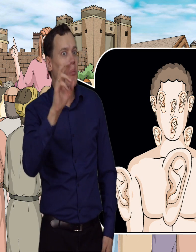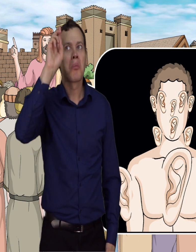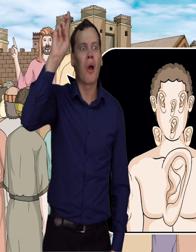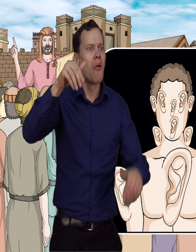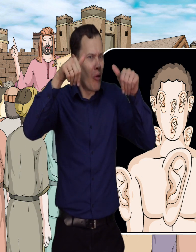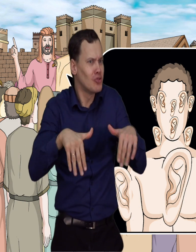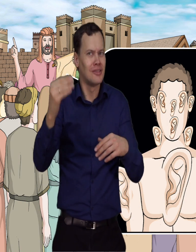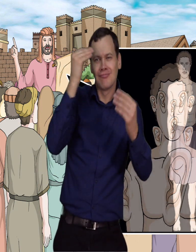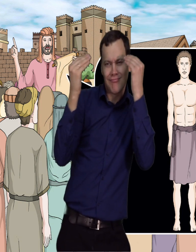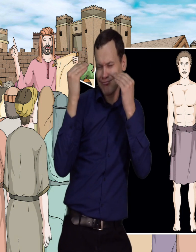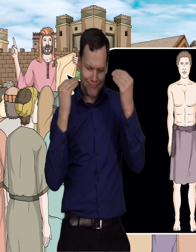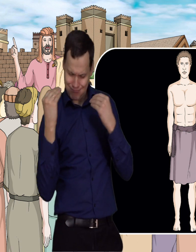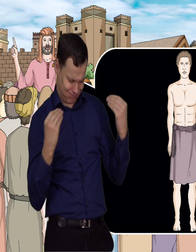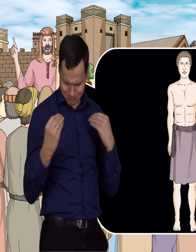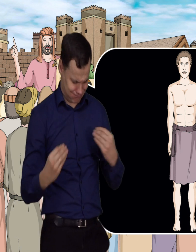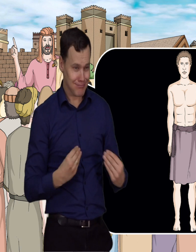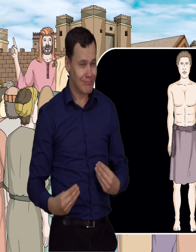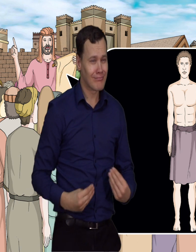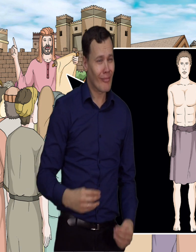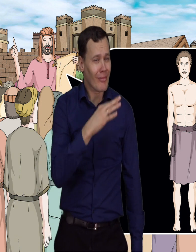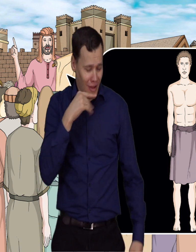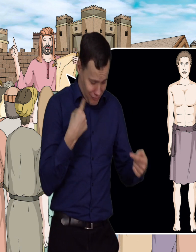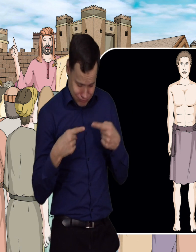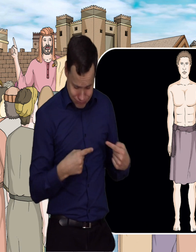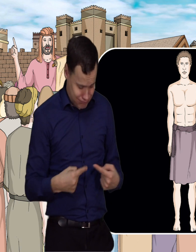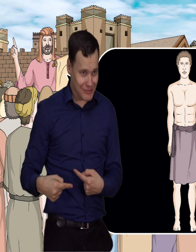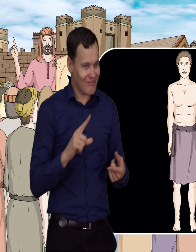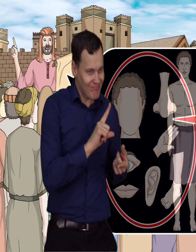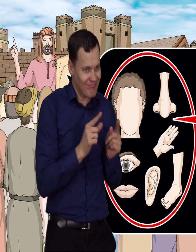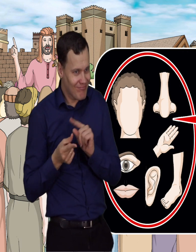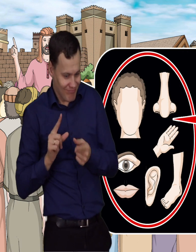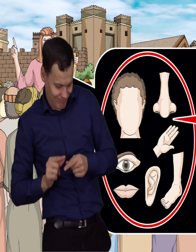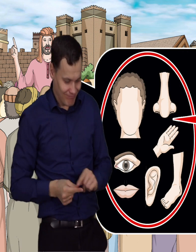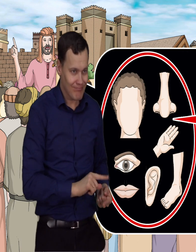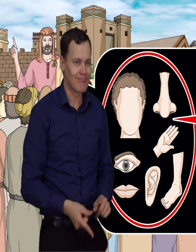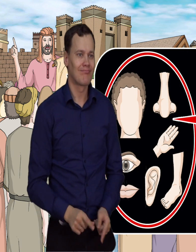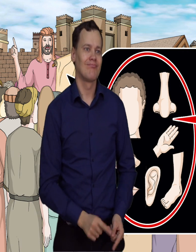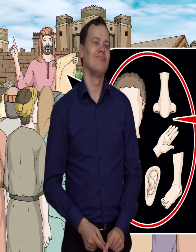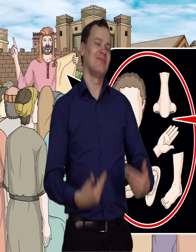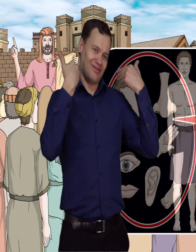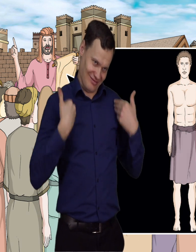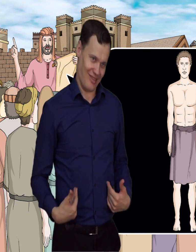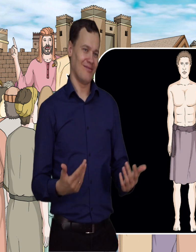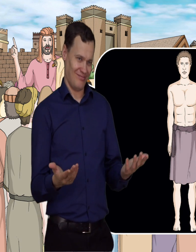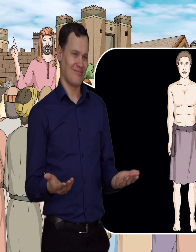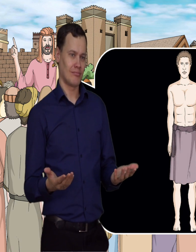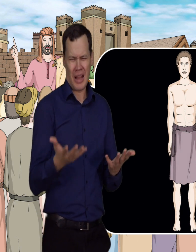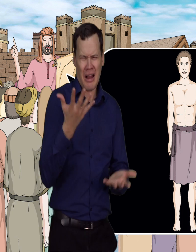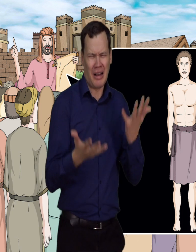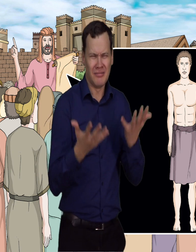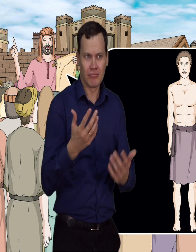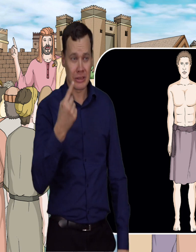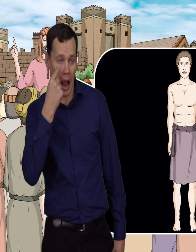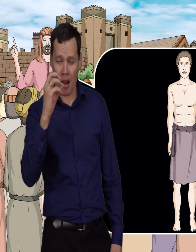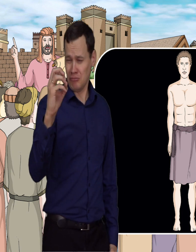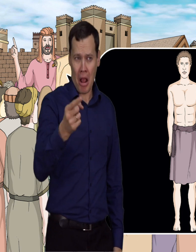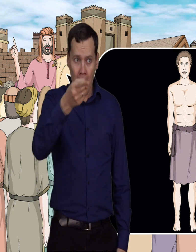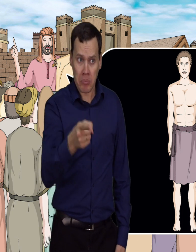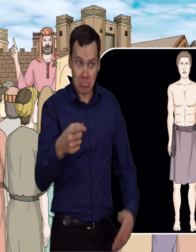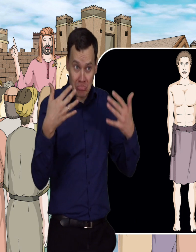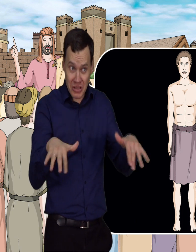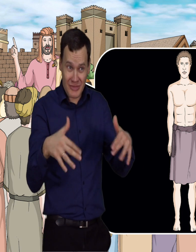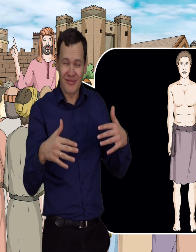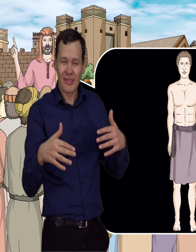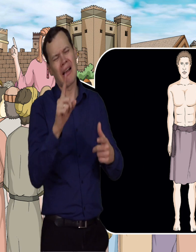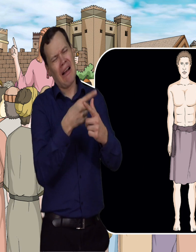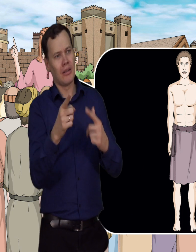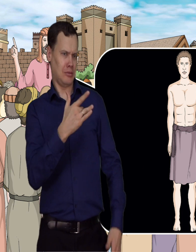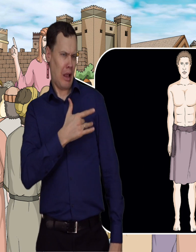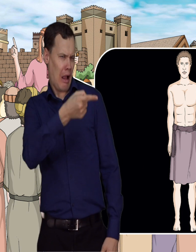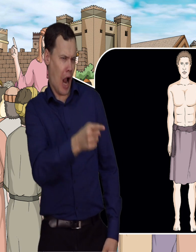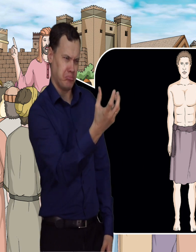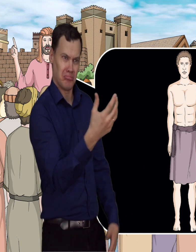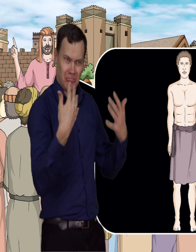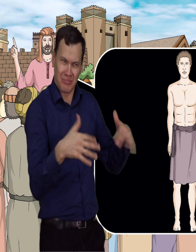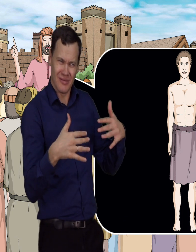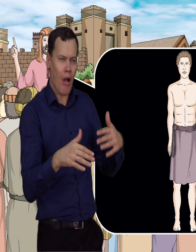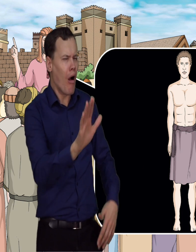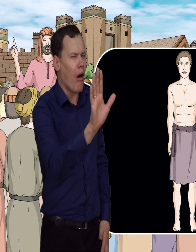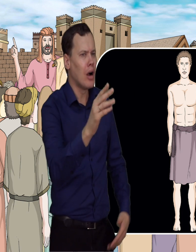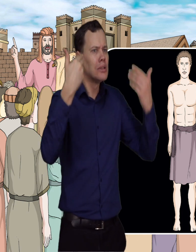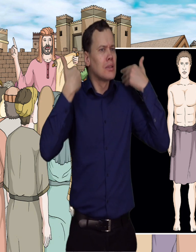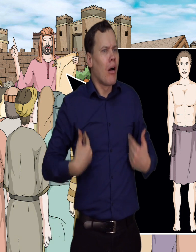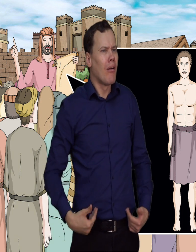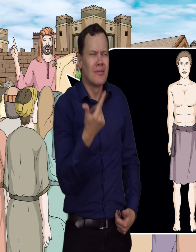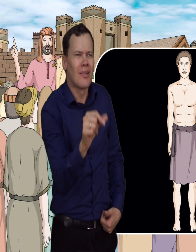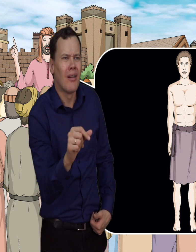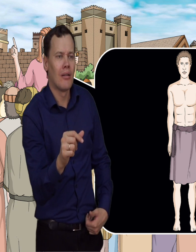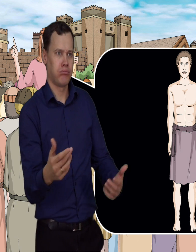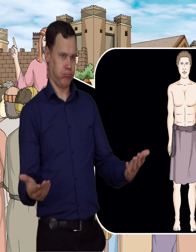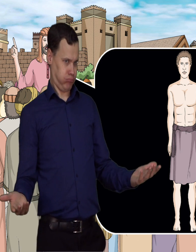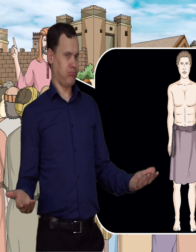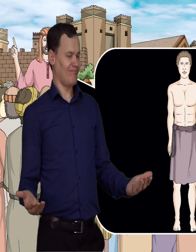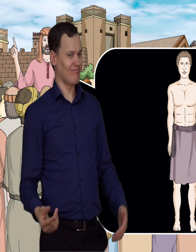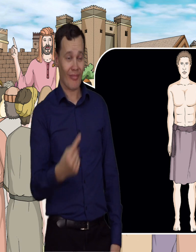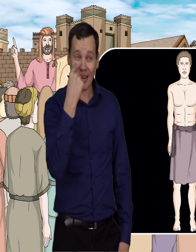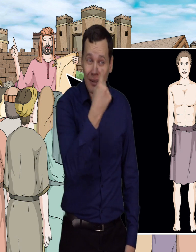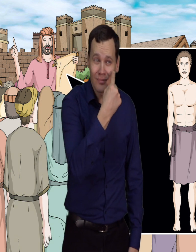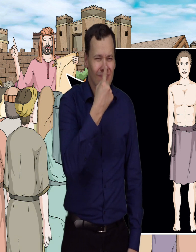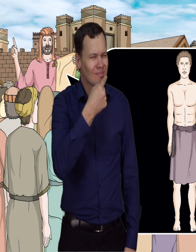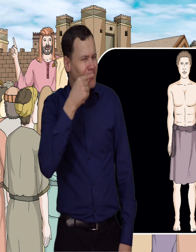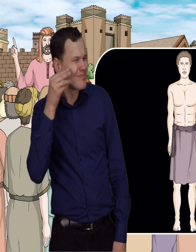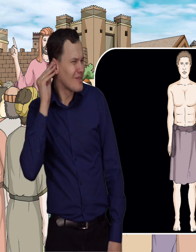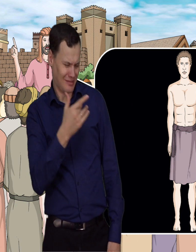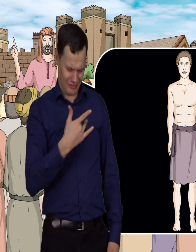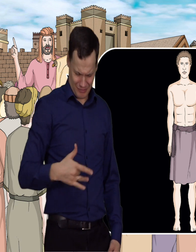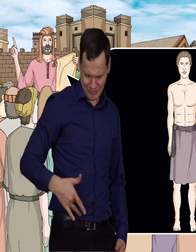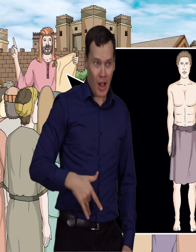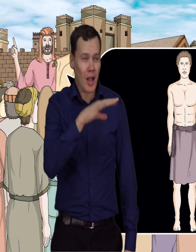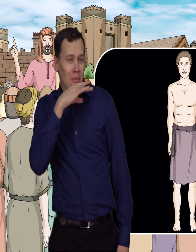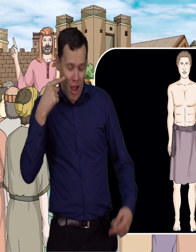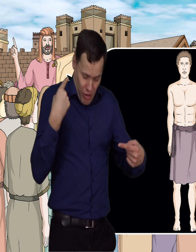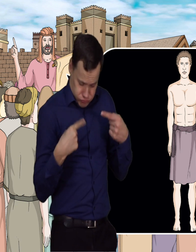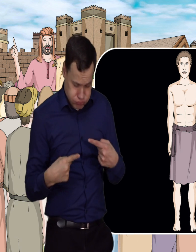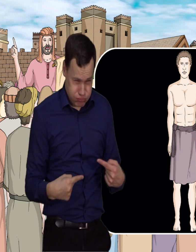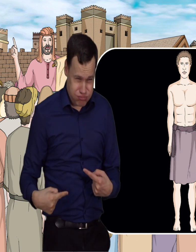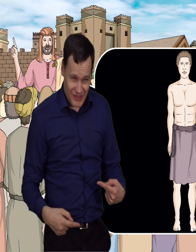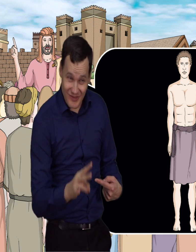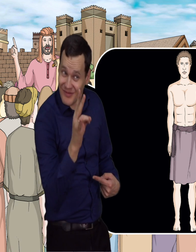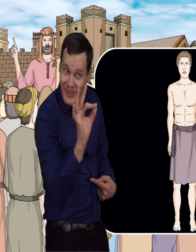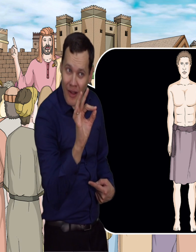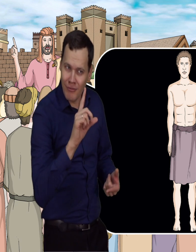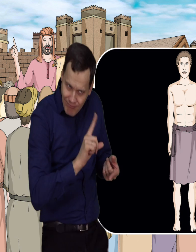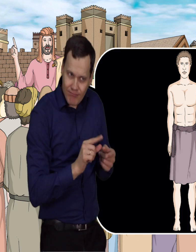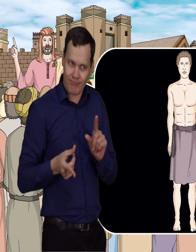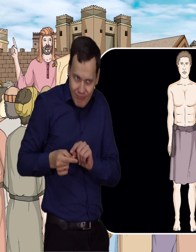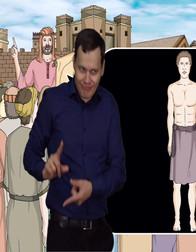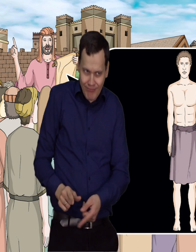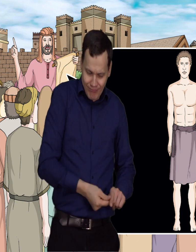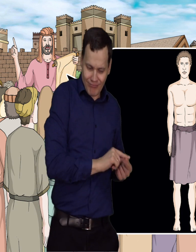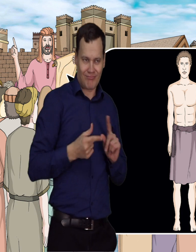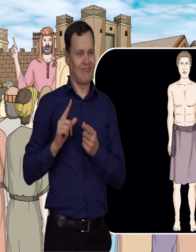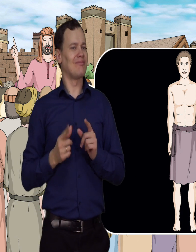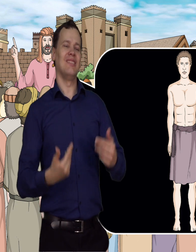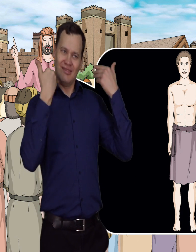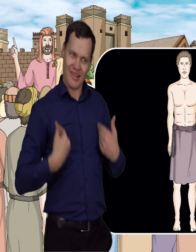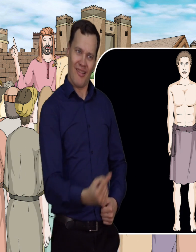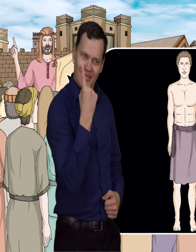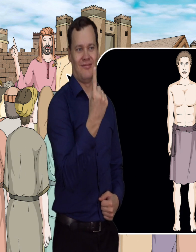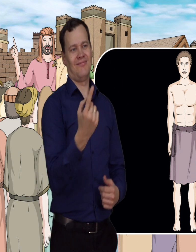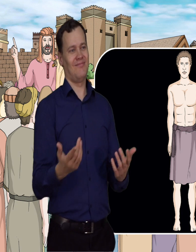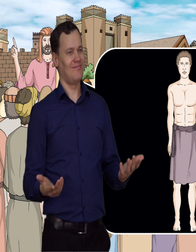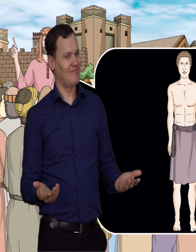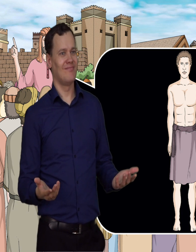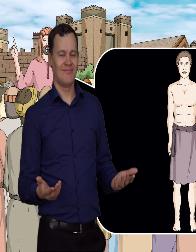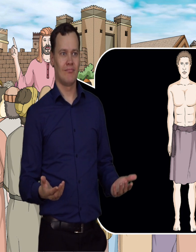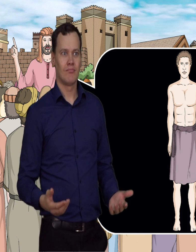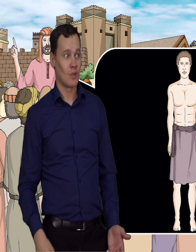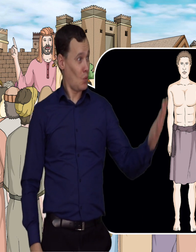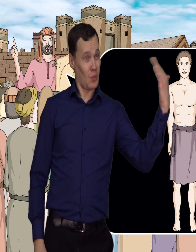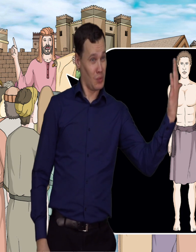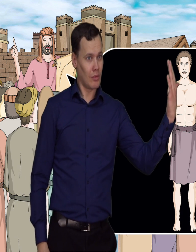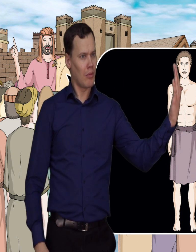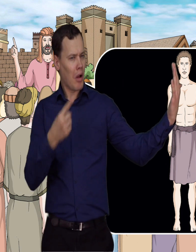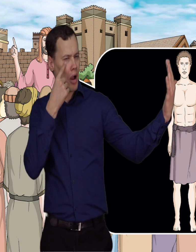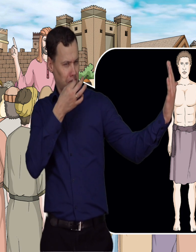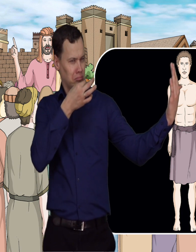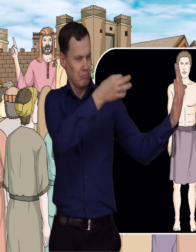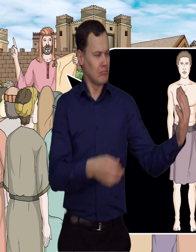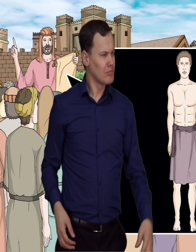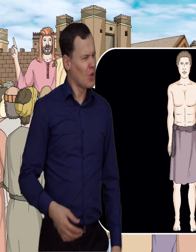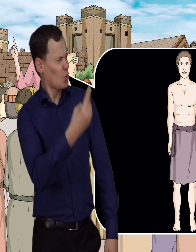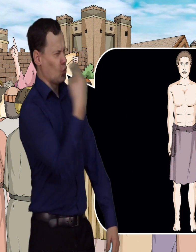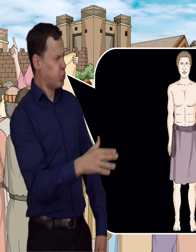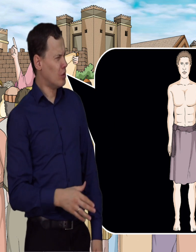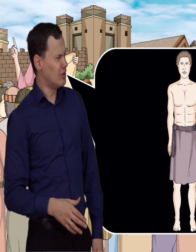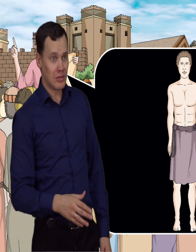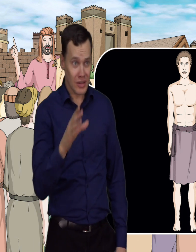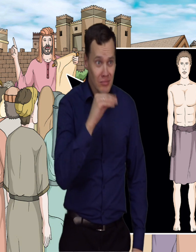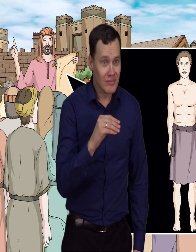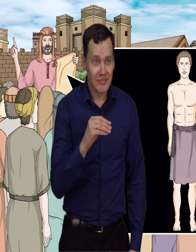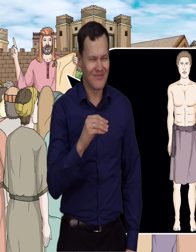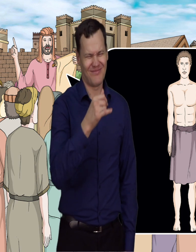But in fact, God has arranged the members of the body, every one of them, according to His design. If they were all one part, where would the body be? As it is, there are many parts, but one body.